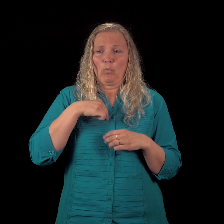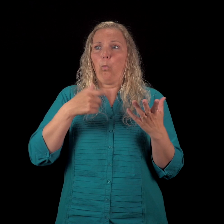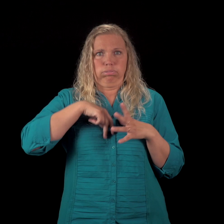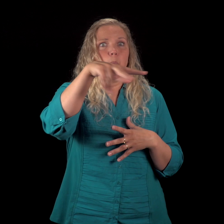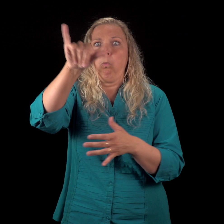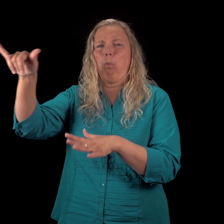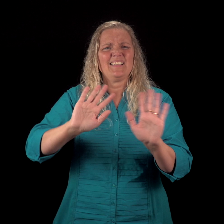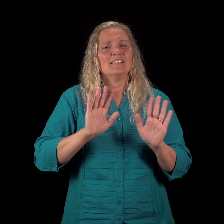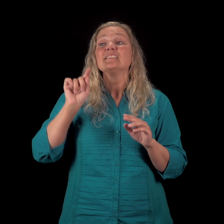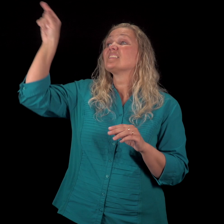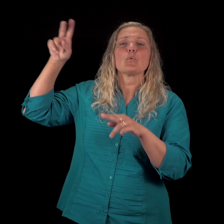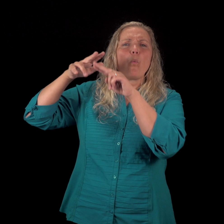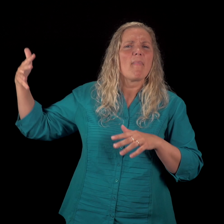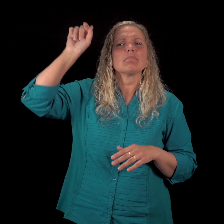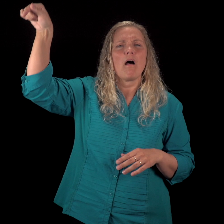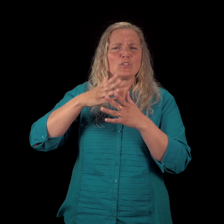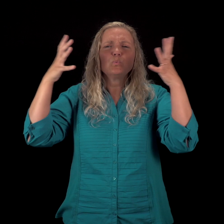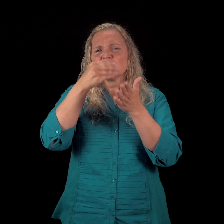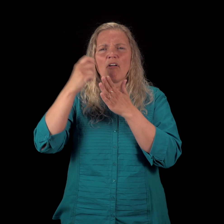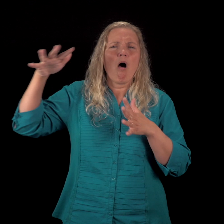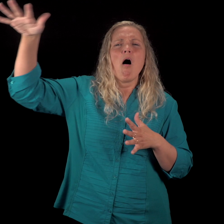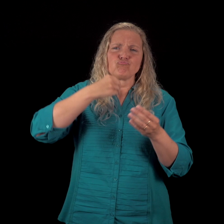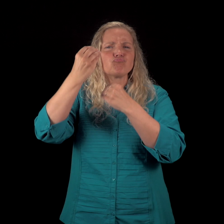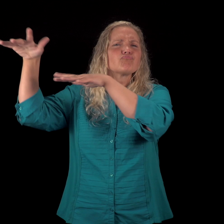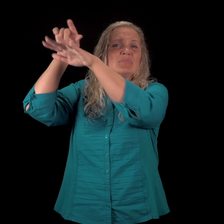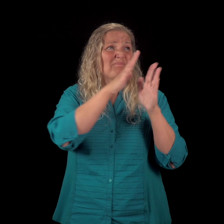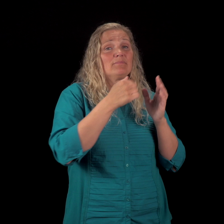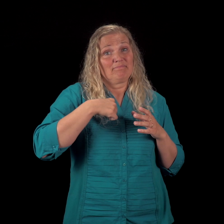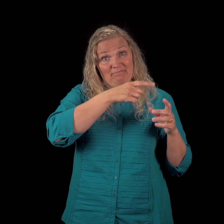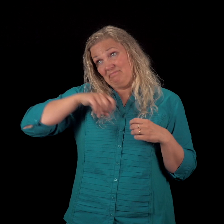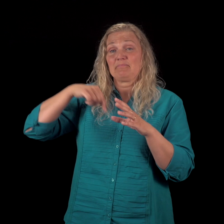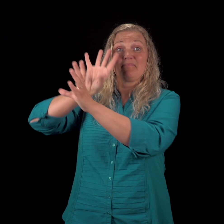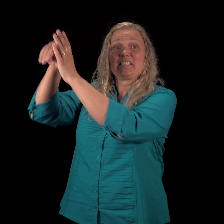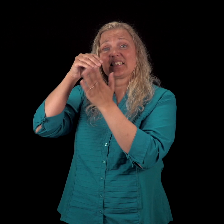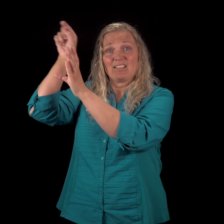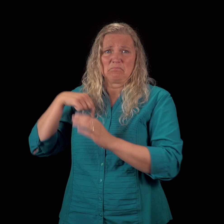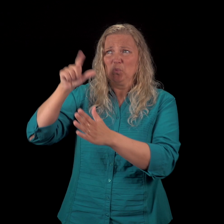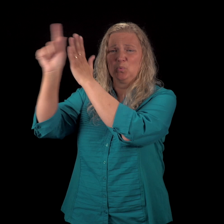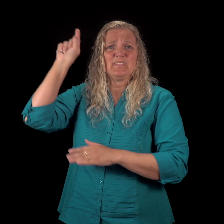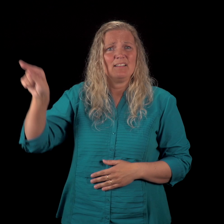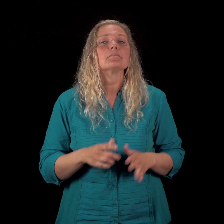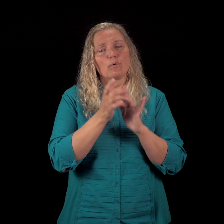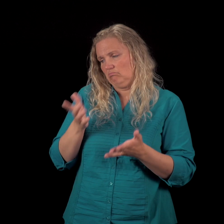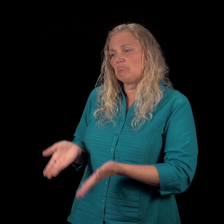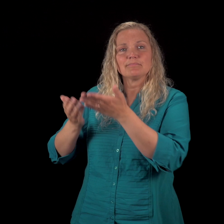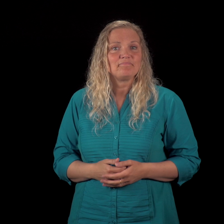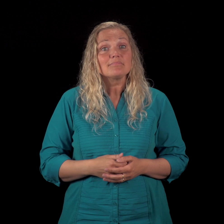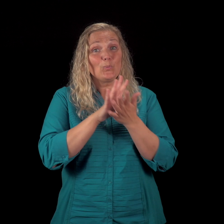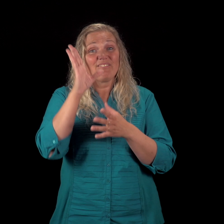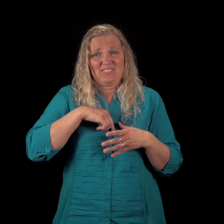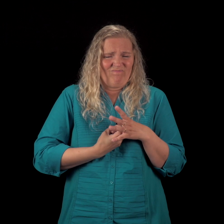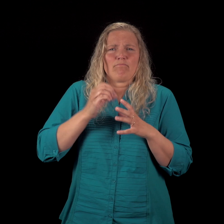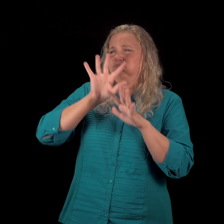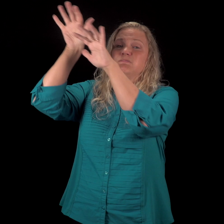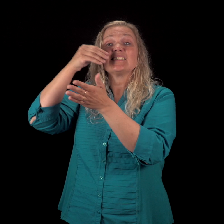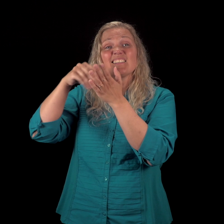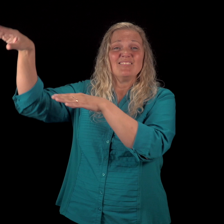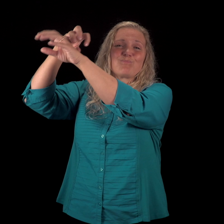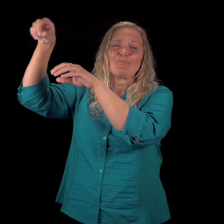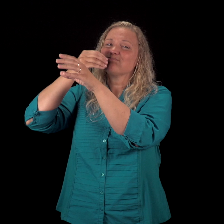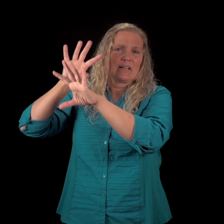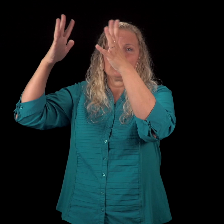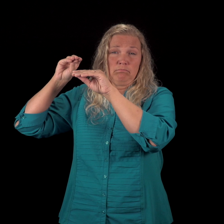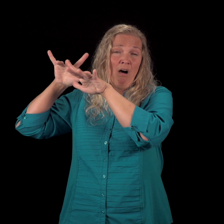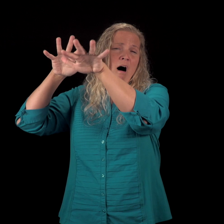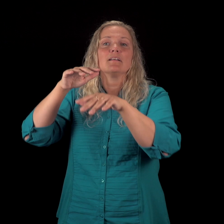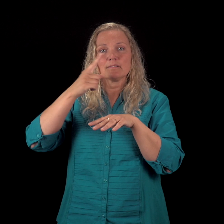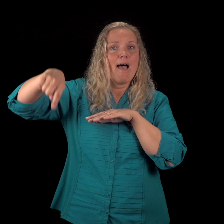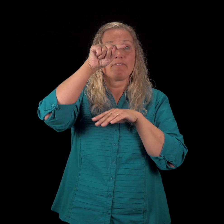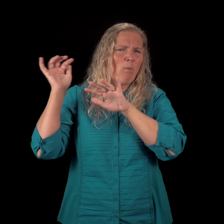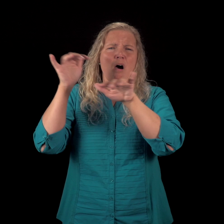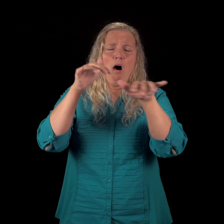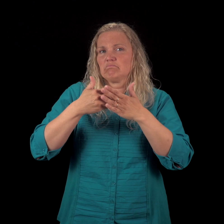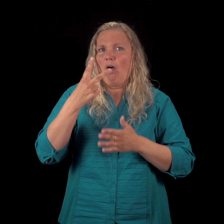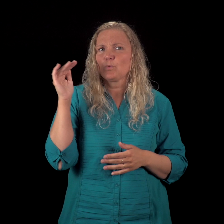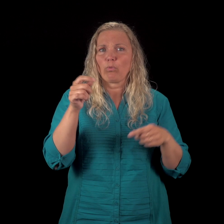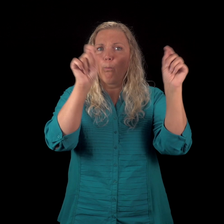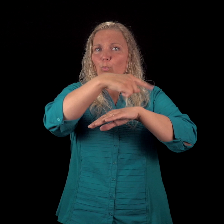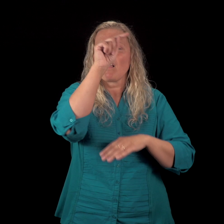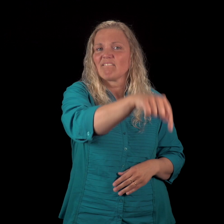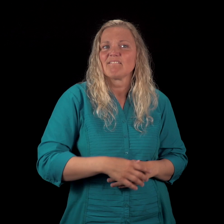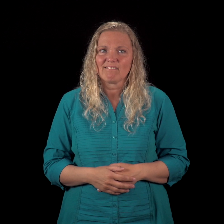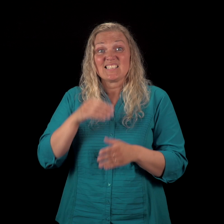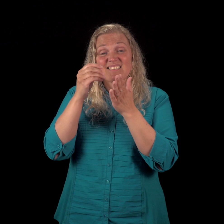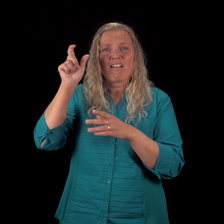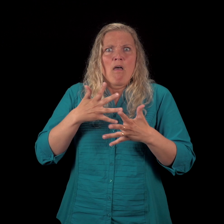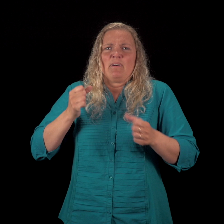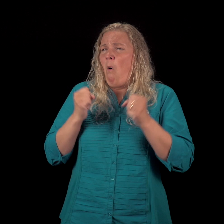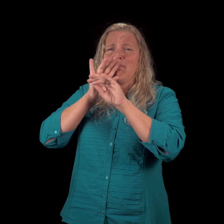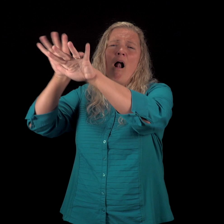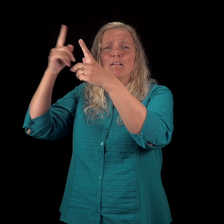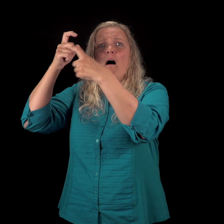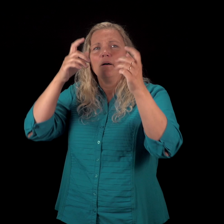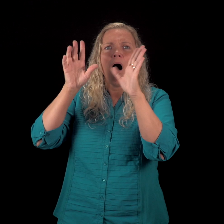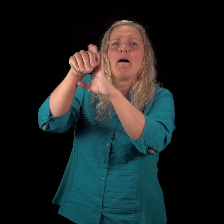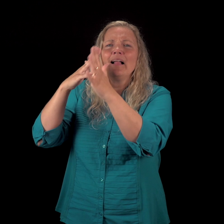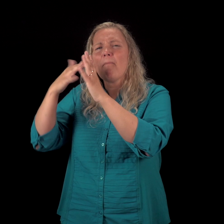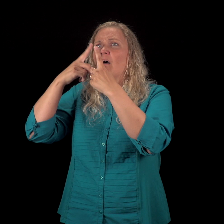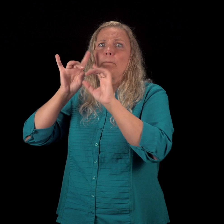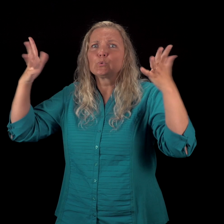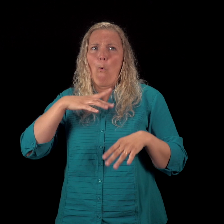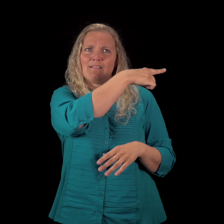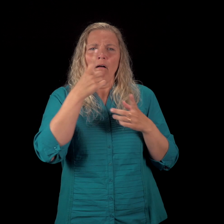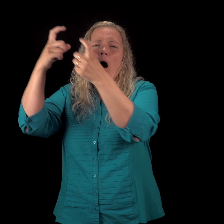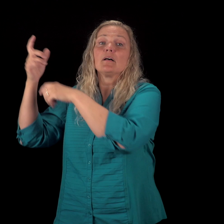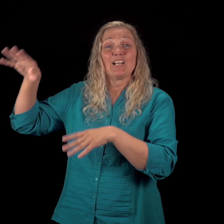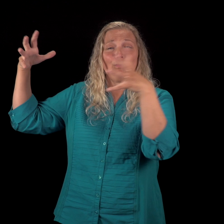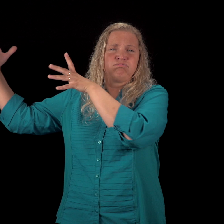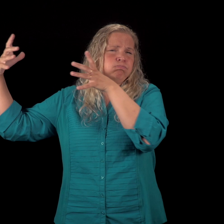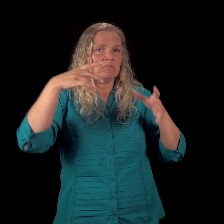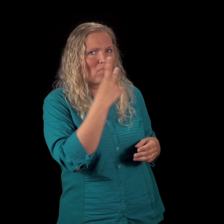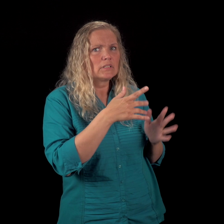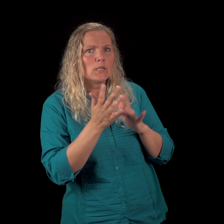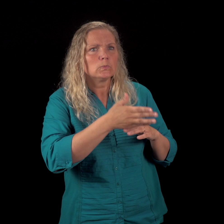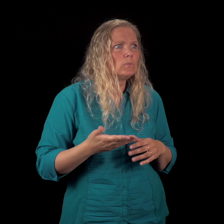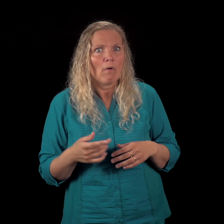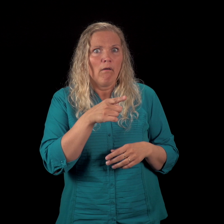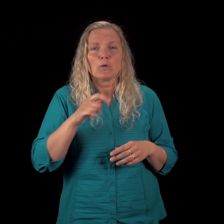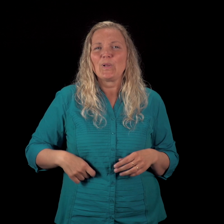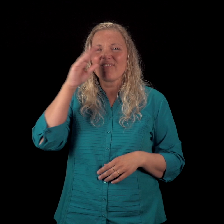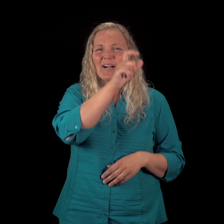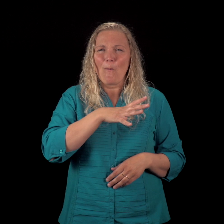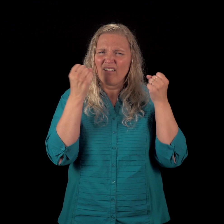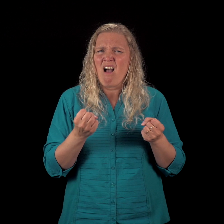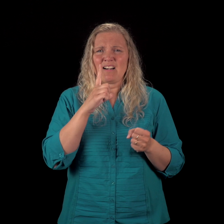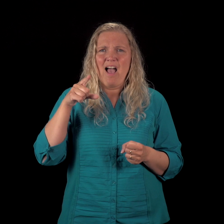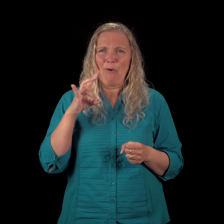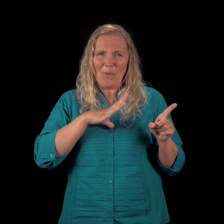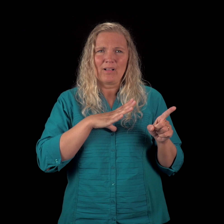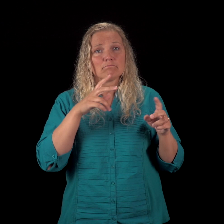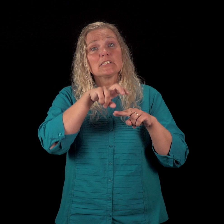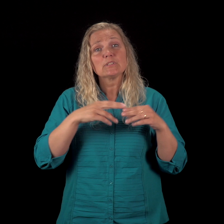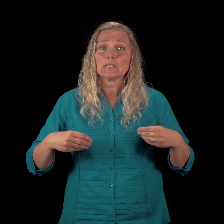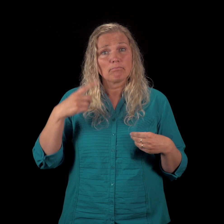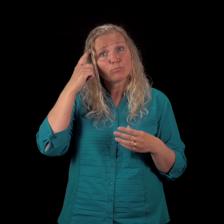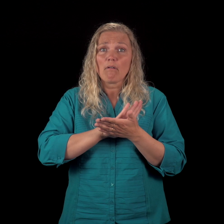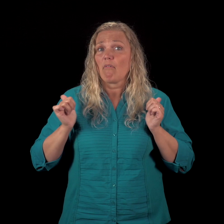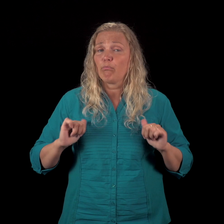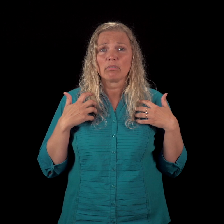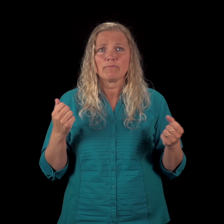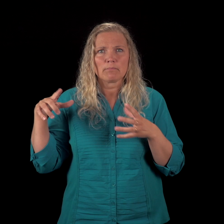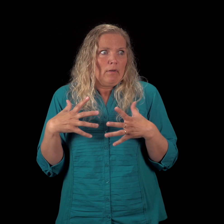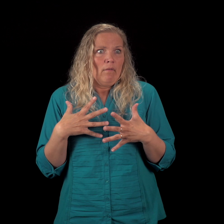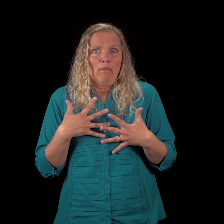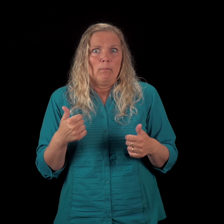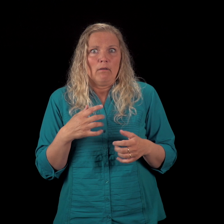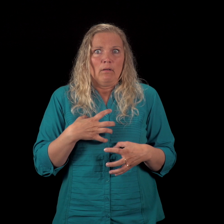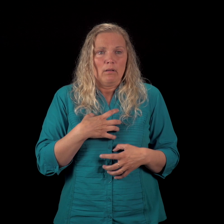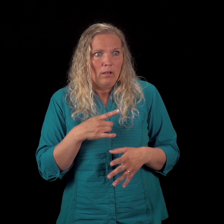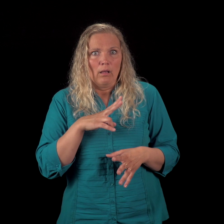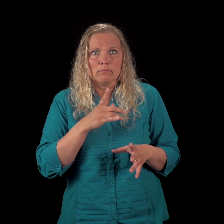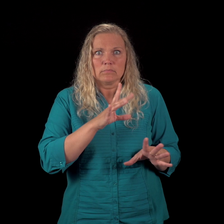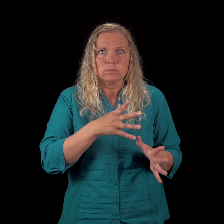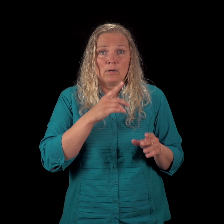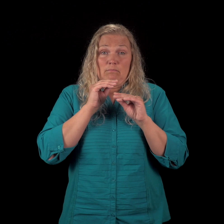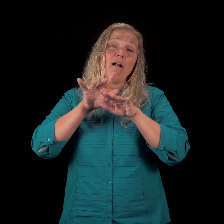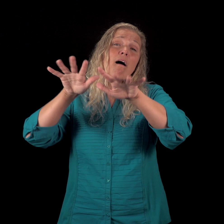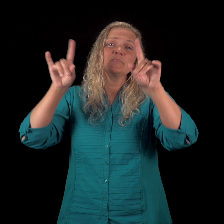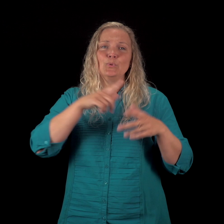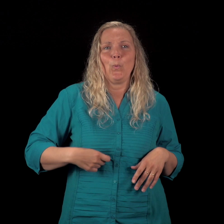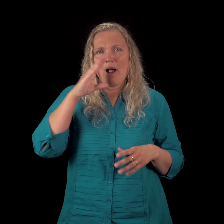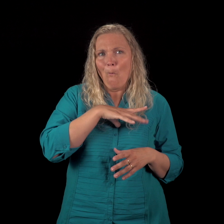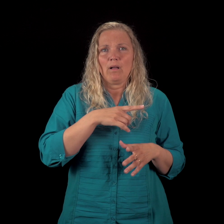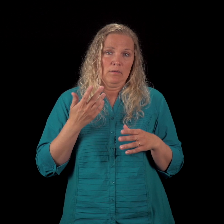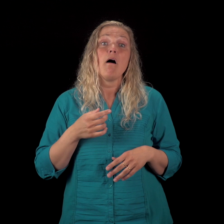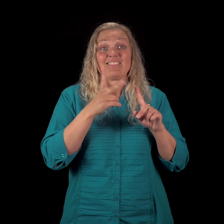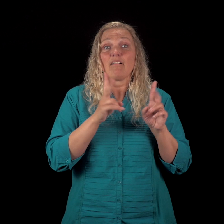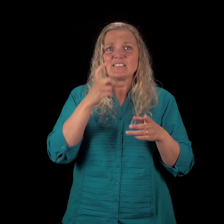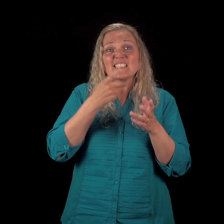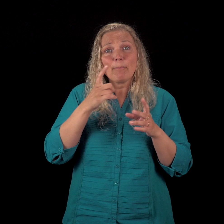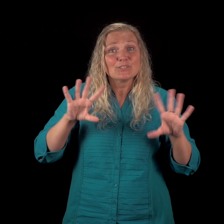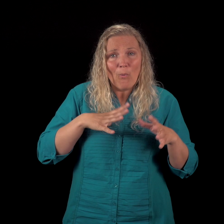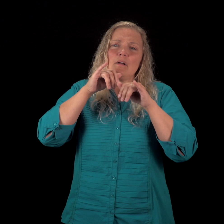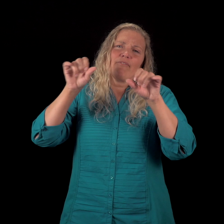So the demons begged Jesus, “Send us to the pigs, so that we may enter them.” He gave them permission, and the unclean spirits came out and went into the pigs, and the herd of about two thousand rushed down the steep bank into the sea and drowned in the water. Those tending the pigs ran off and reported this in the town and countryside, and the people went out to see what had happened. When they came to Jesus, they saw the man who had been possessed by the legion of demons sitting there, clothed and in his right mind;